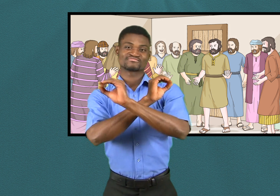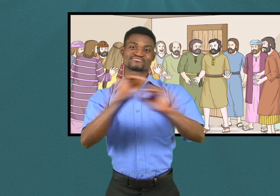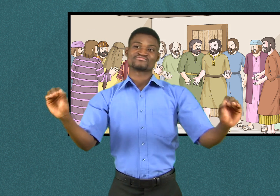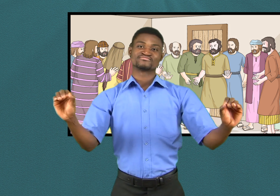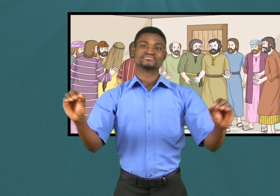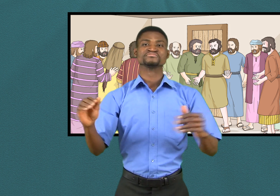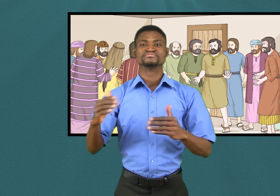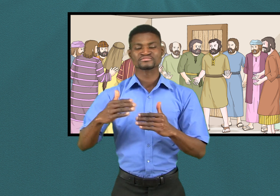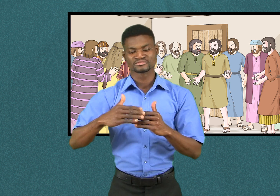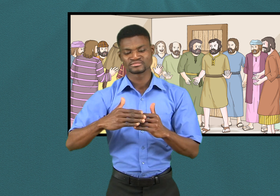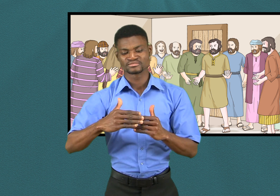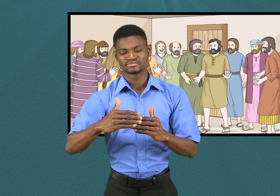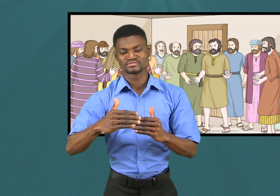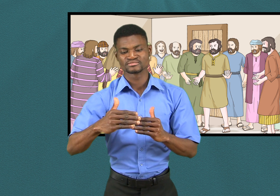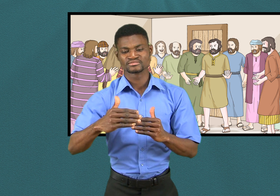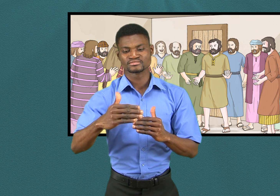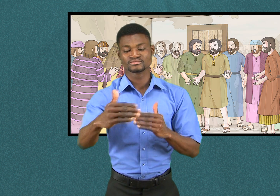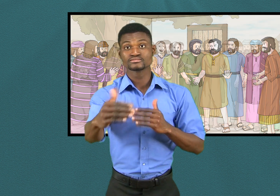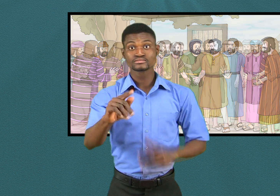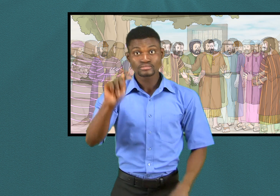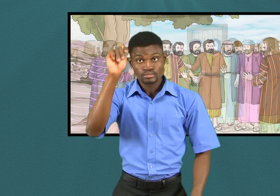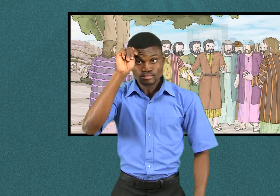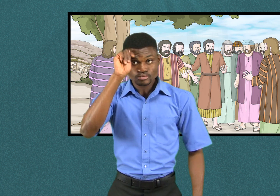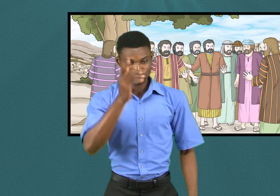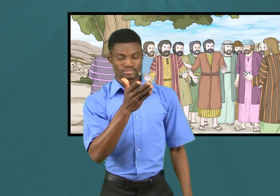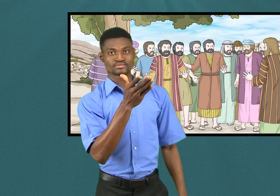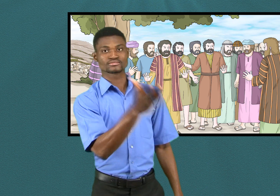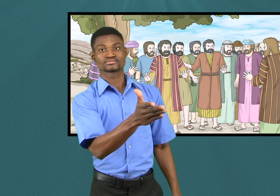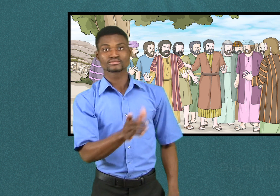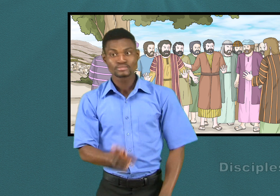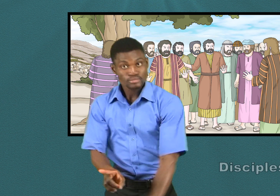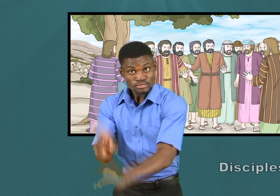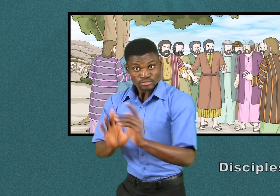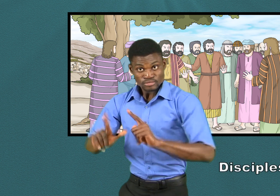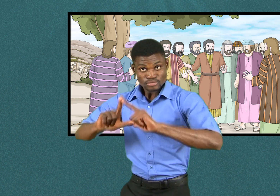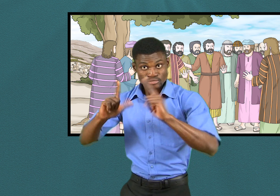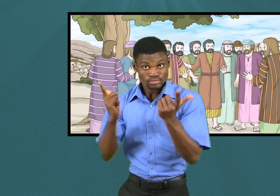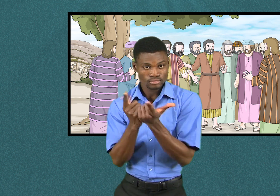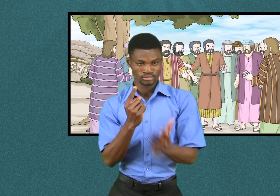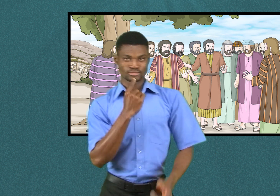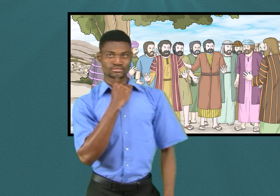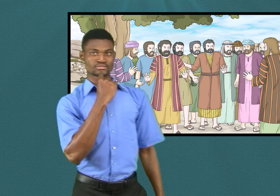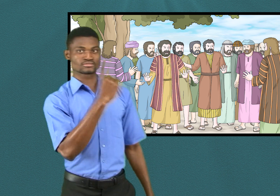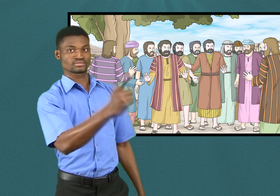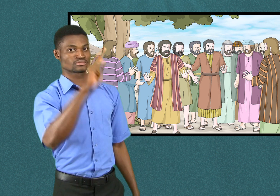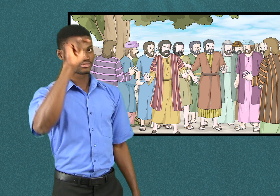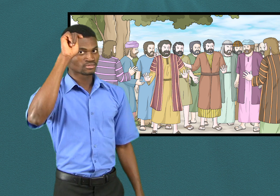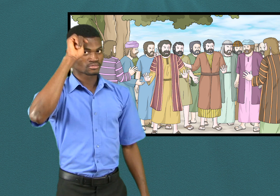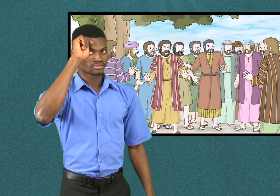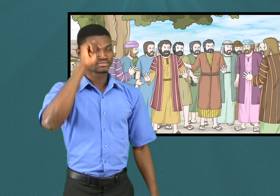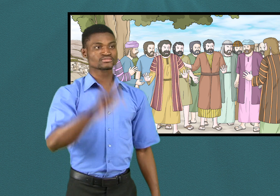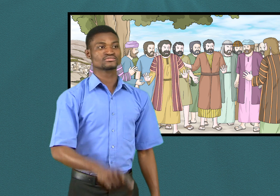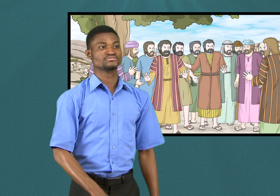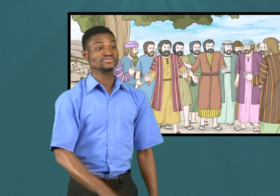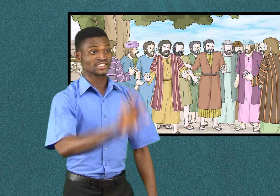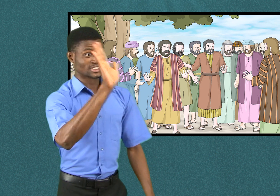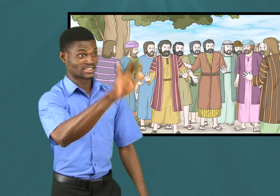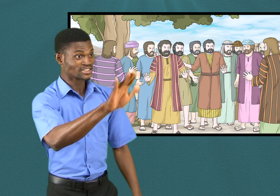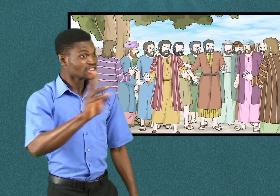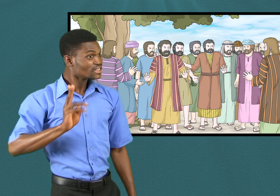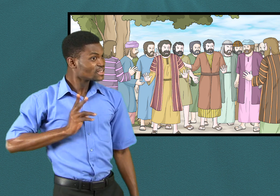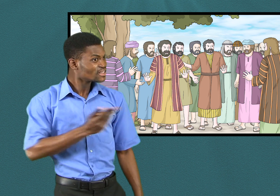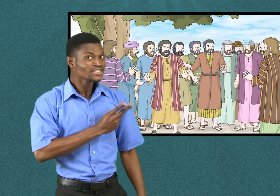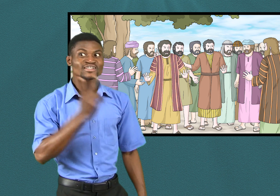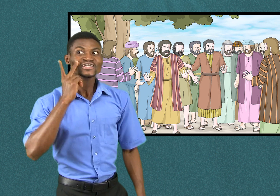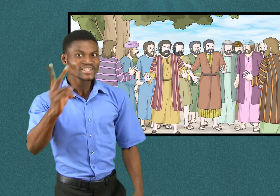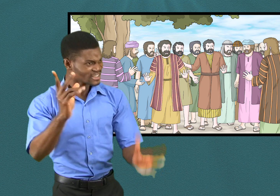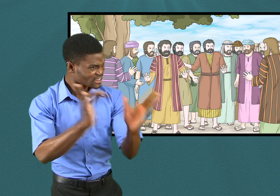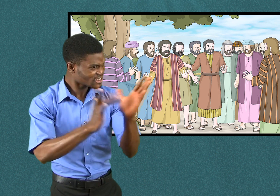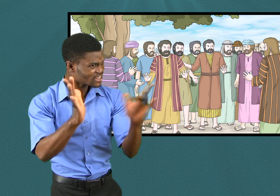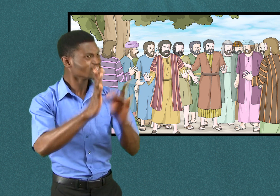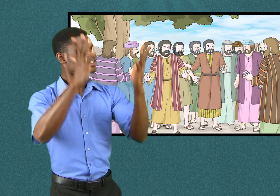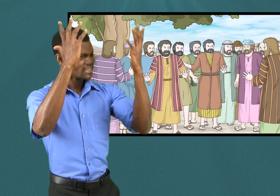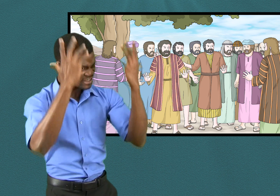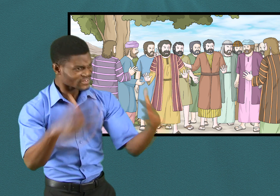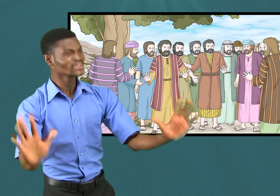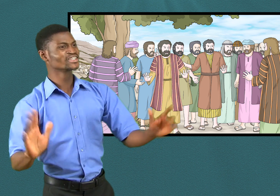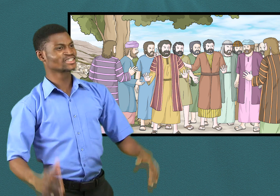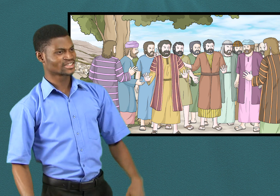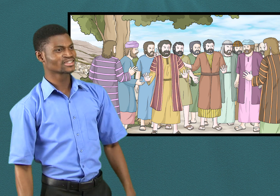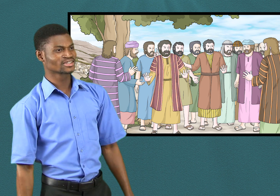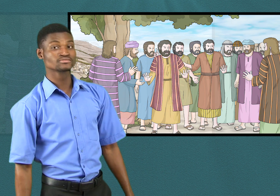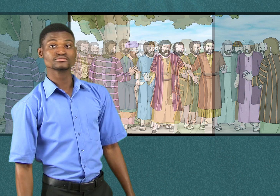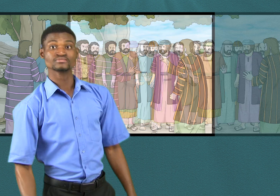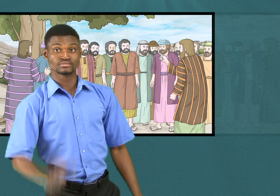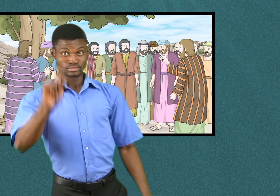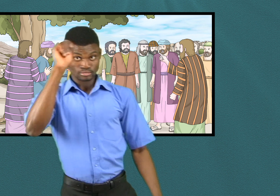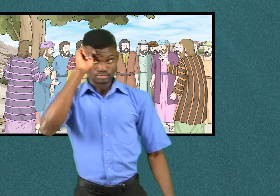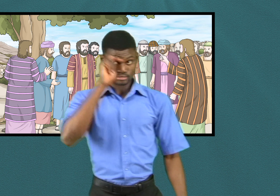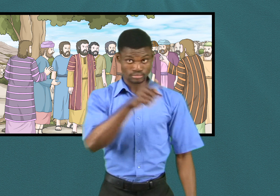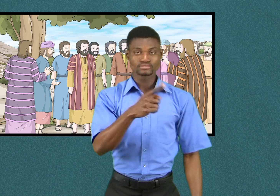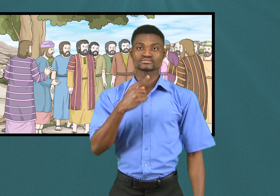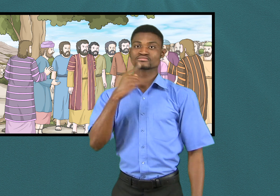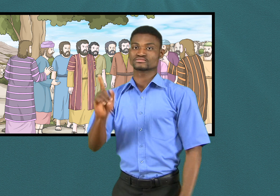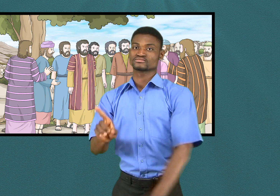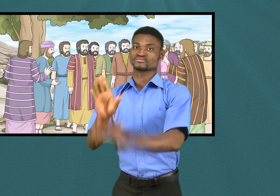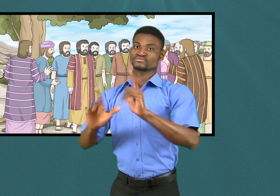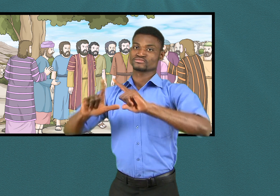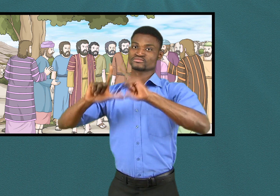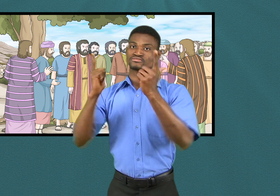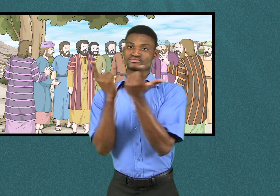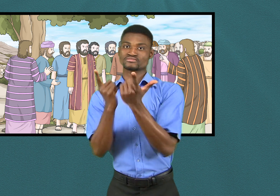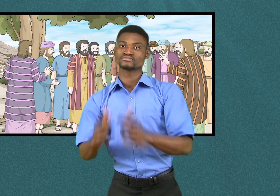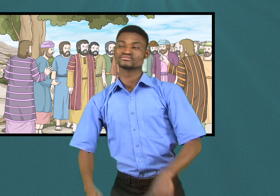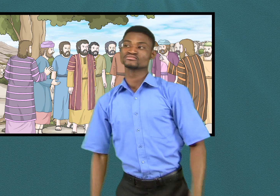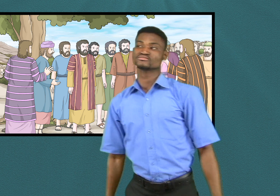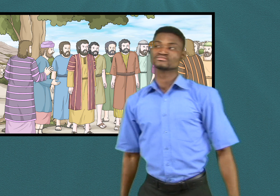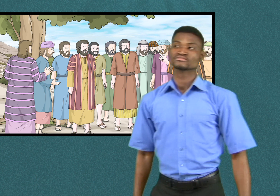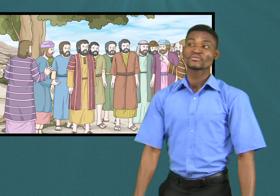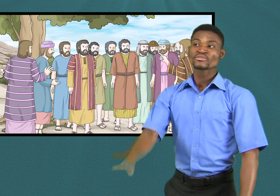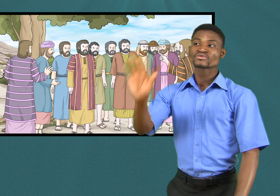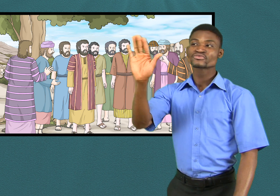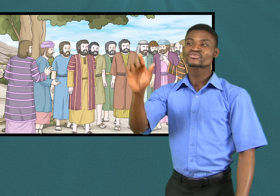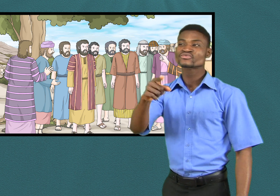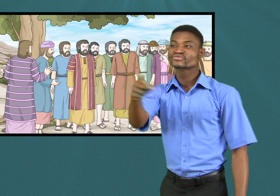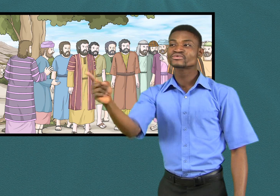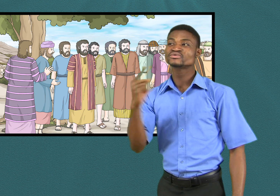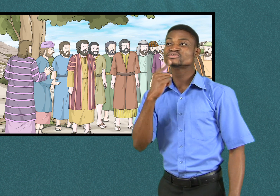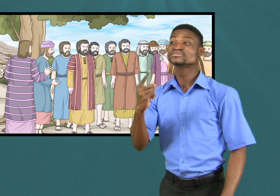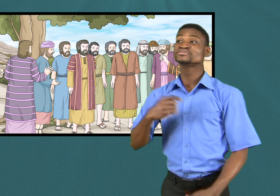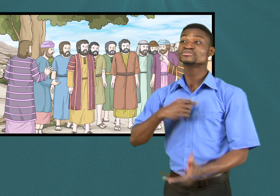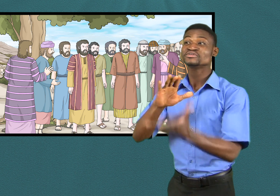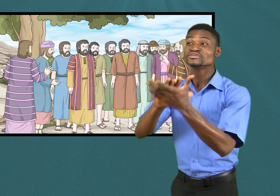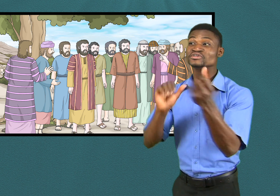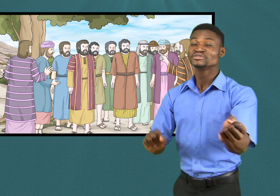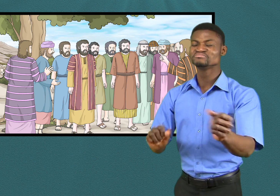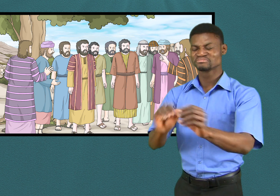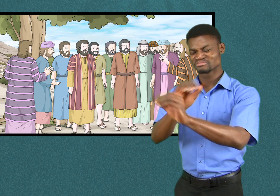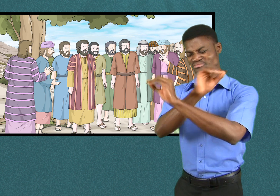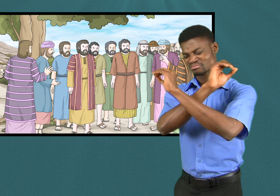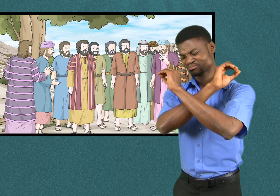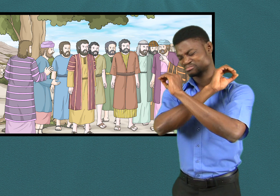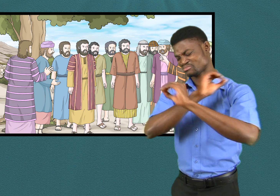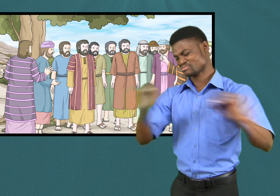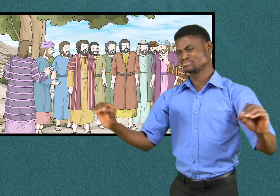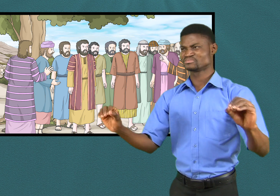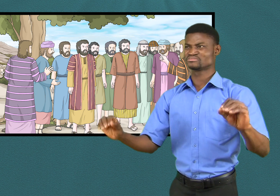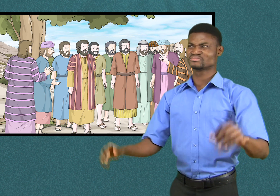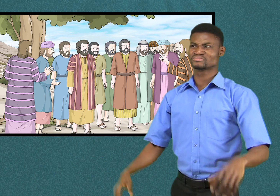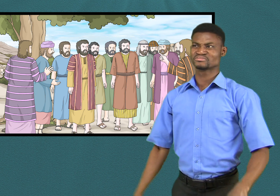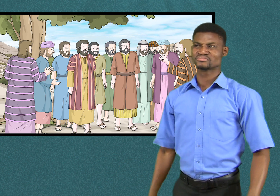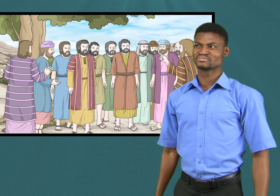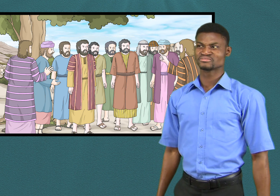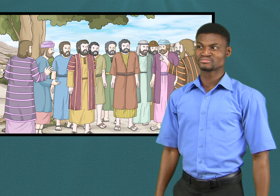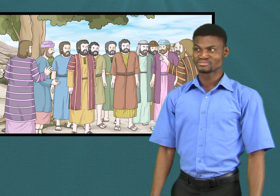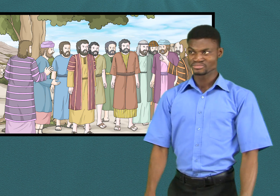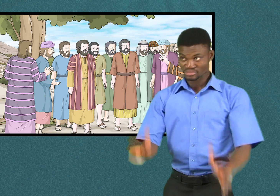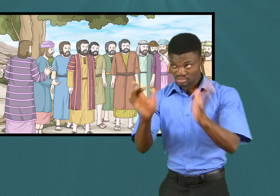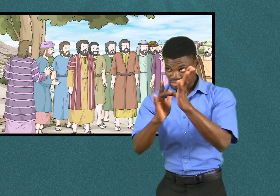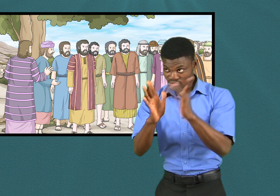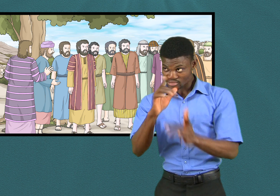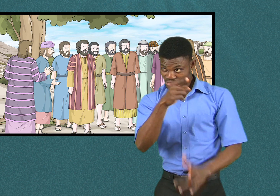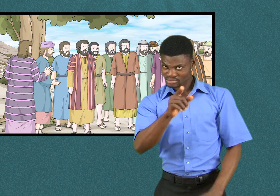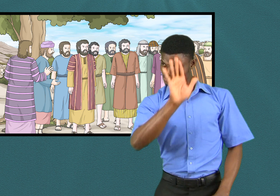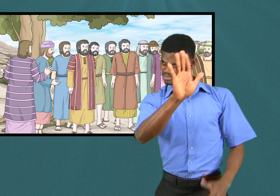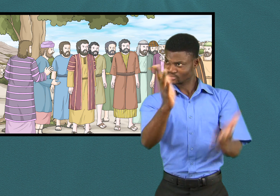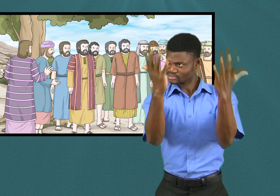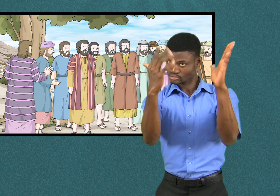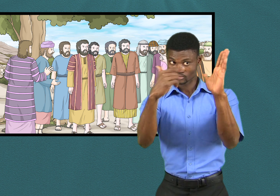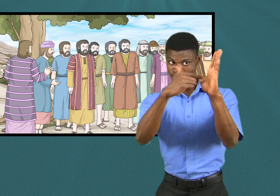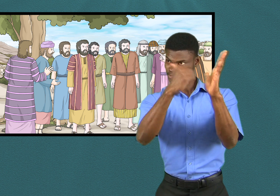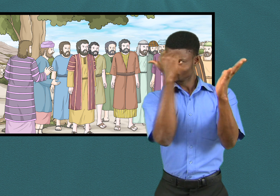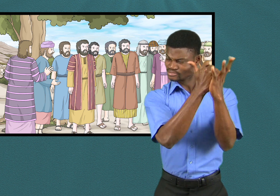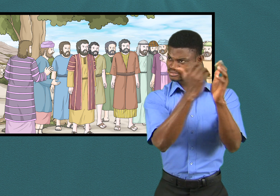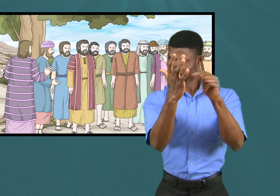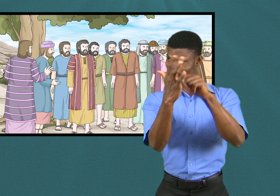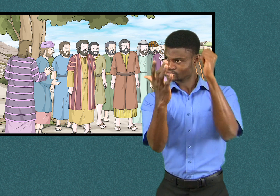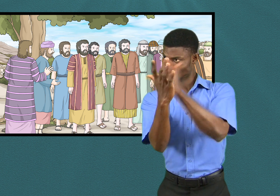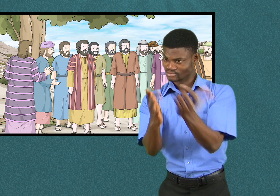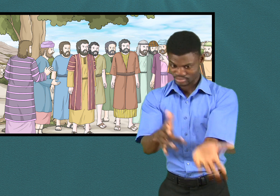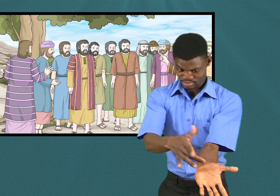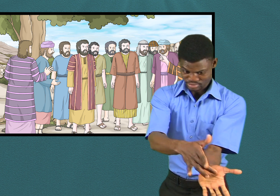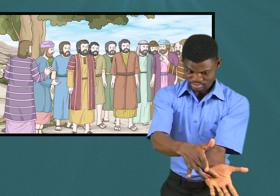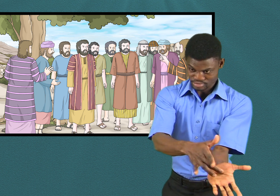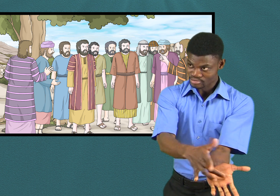Now Thomas called Didymus, one of the Twelve, was not with the disciples when Jesus came. So the other disciples told him, “We have seen the Lord!”